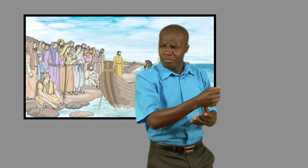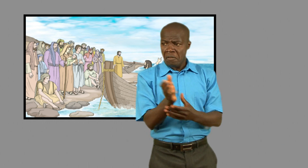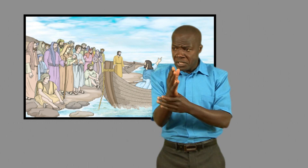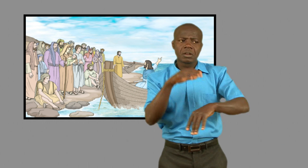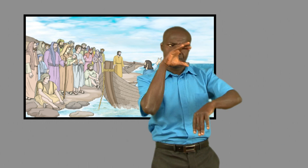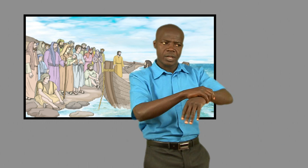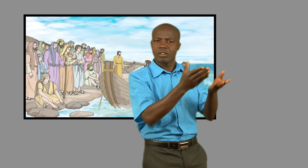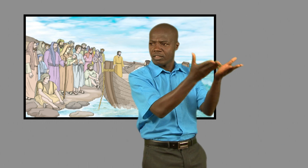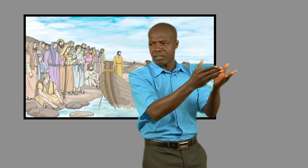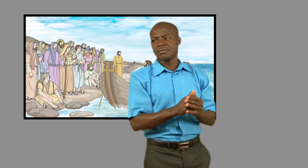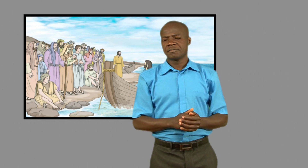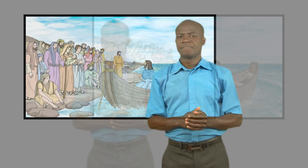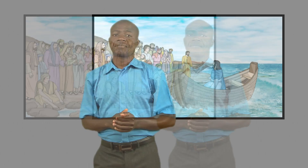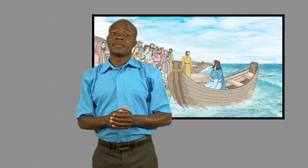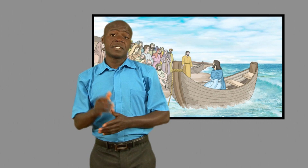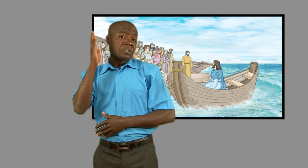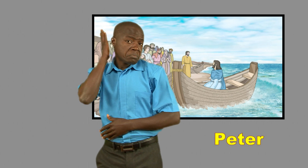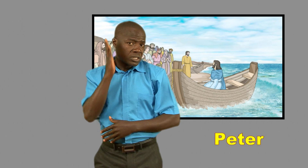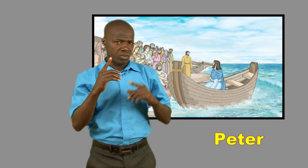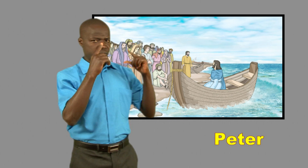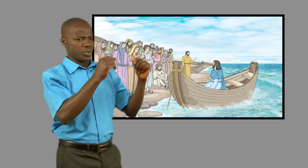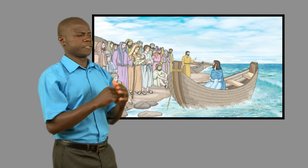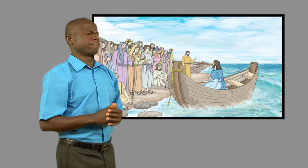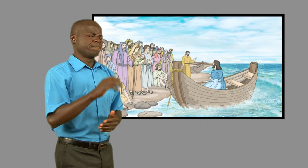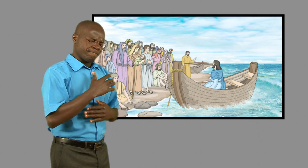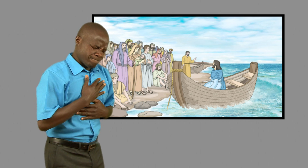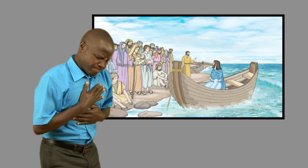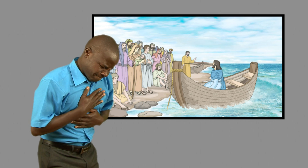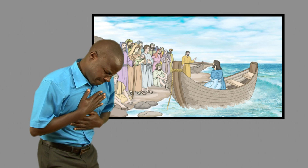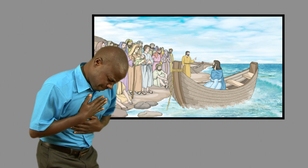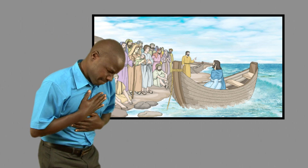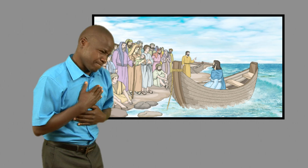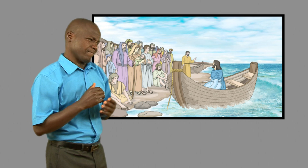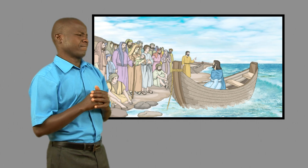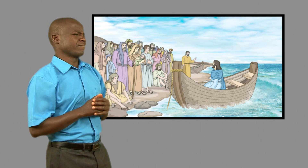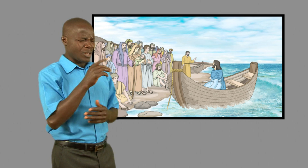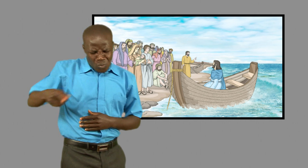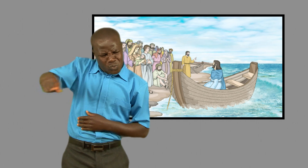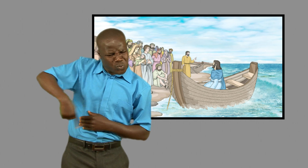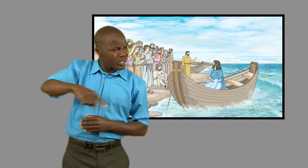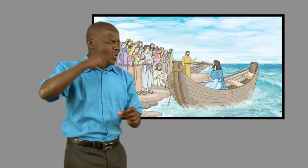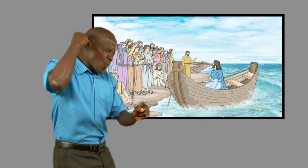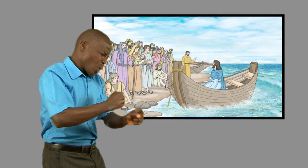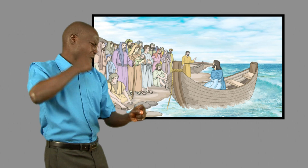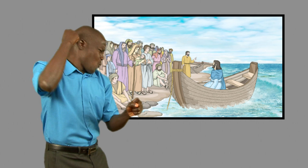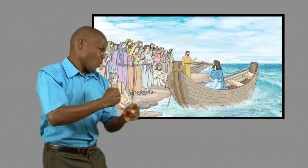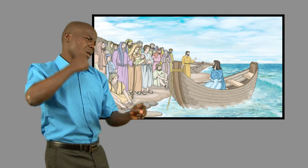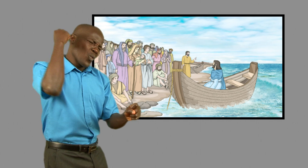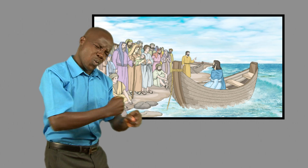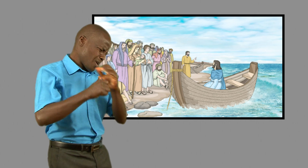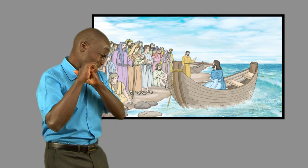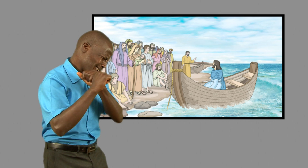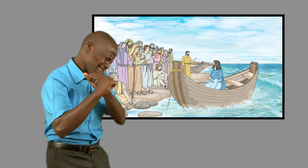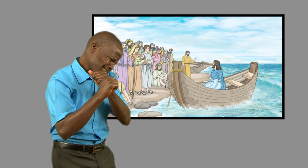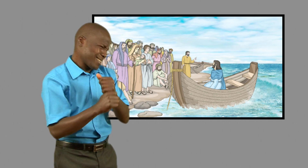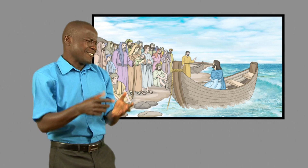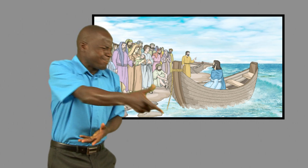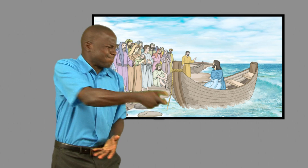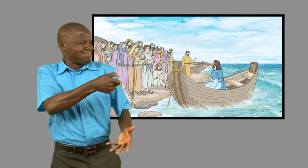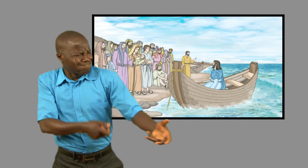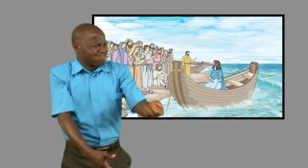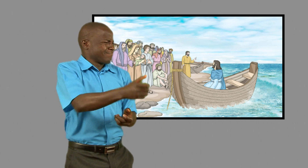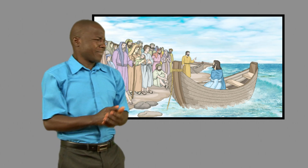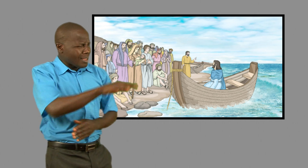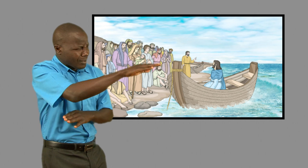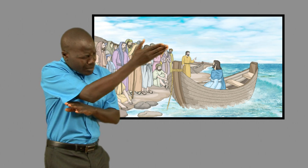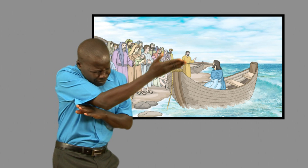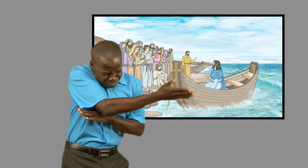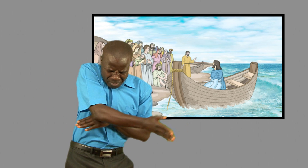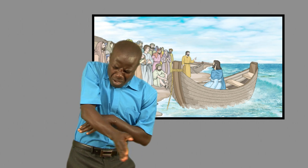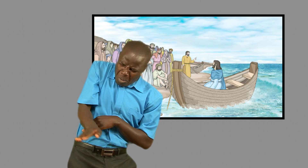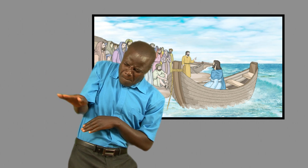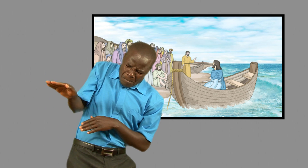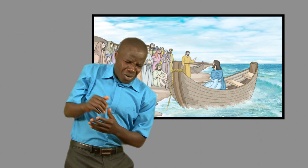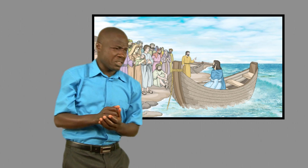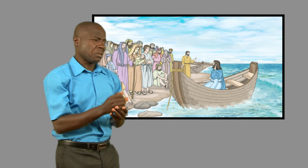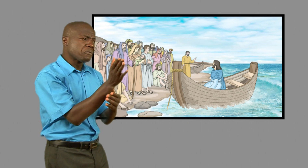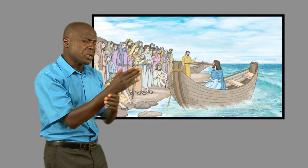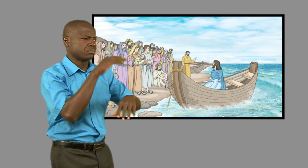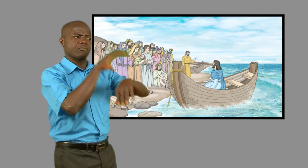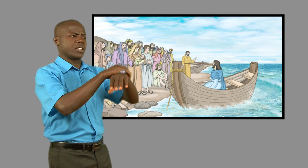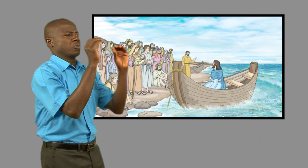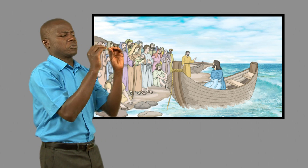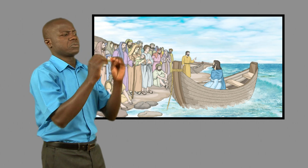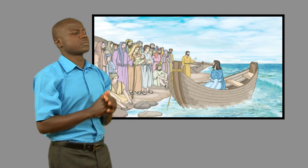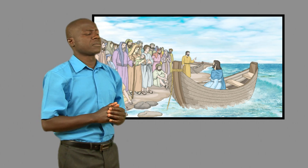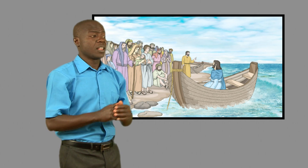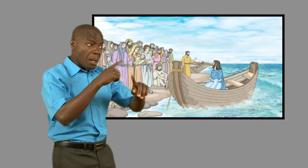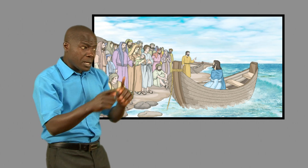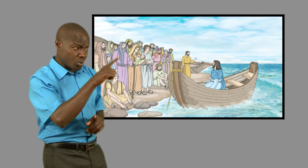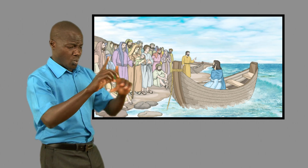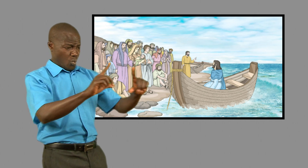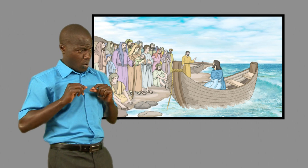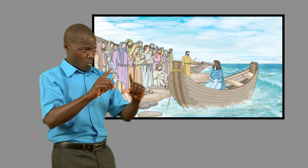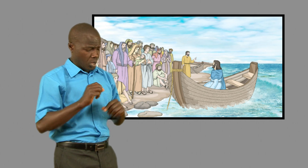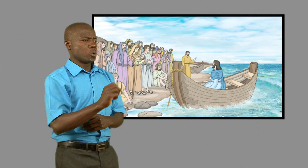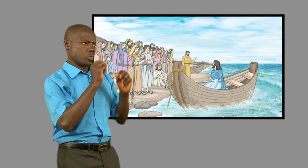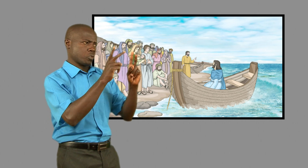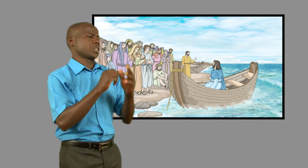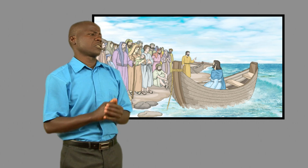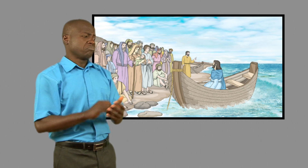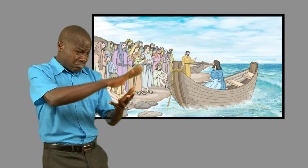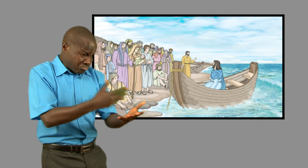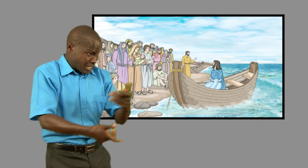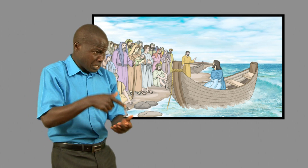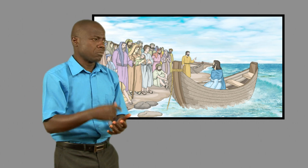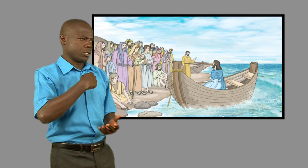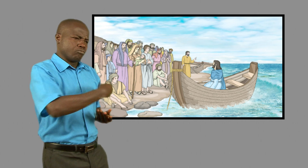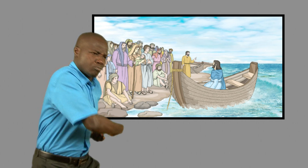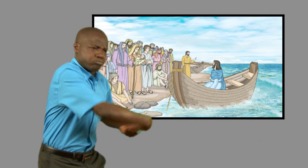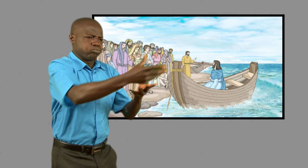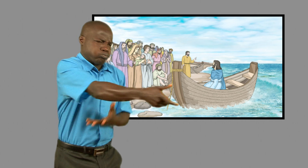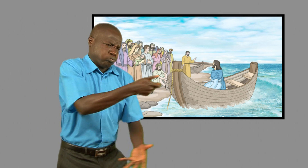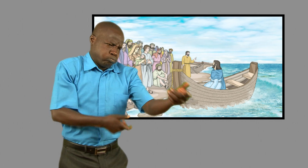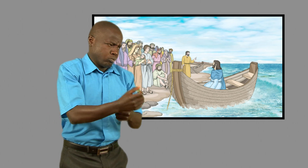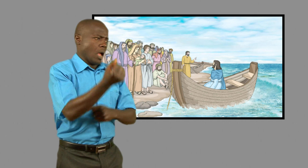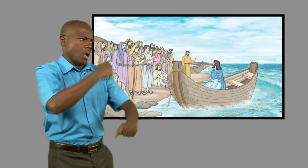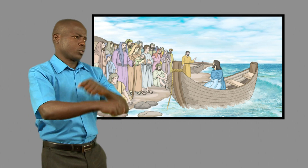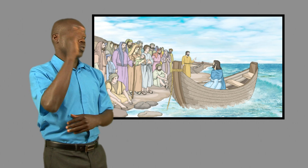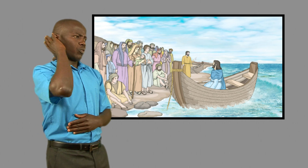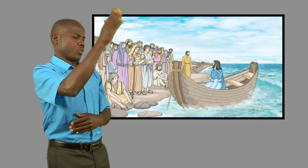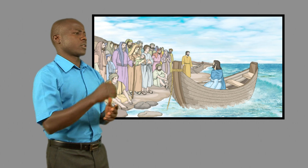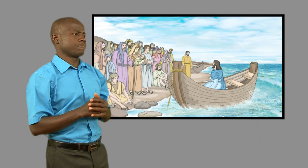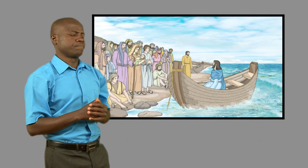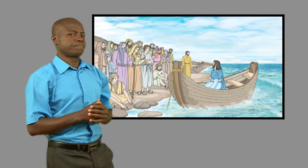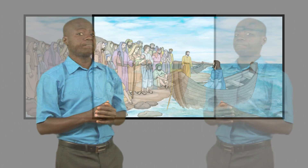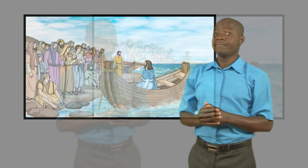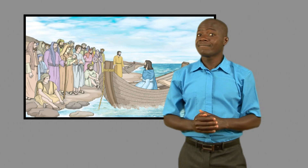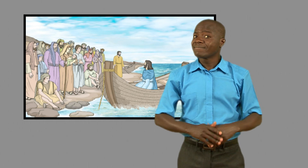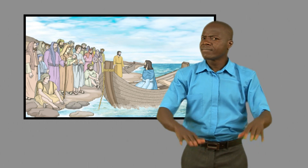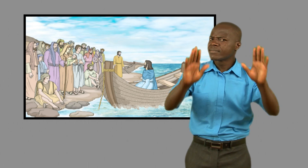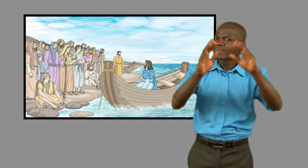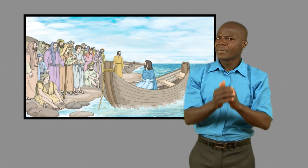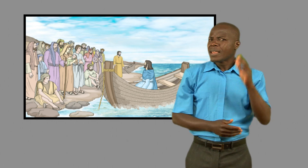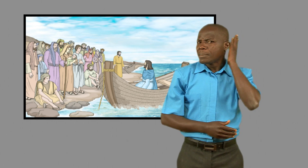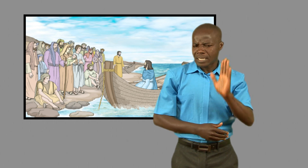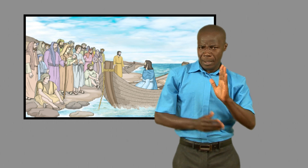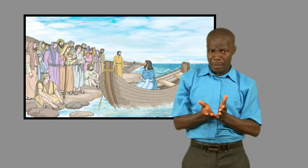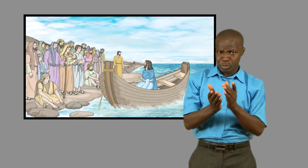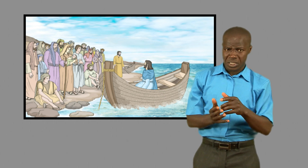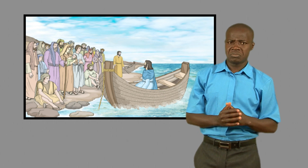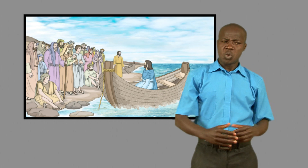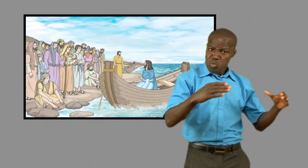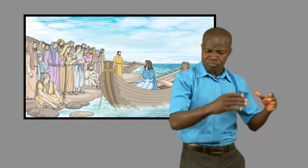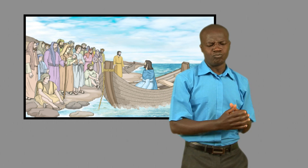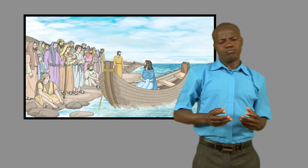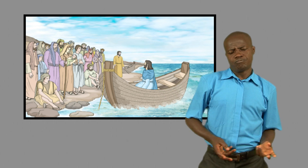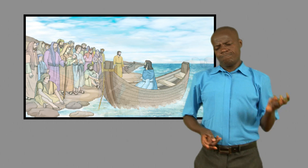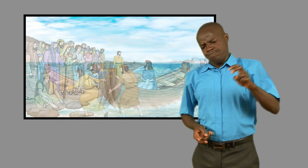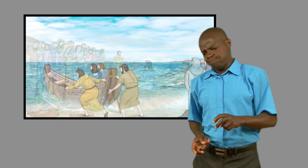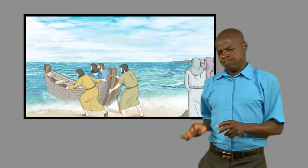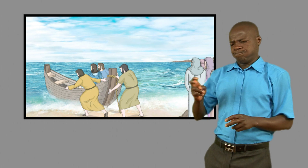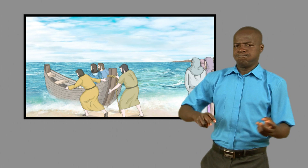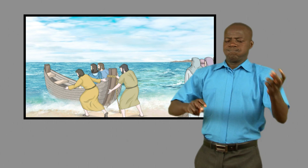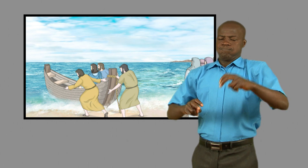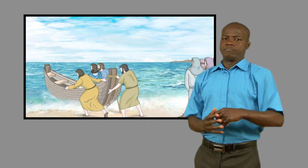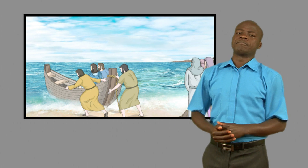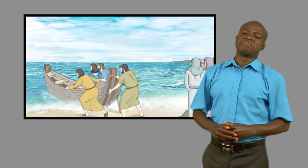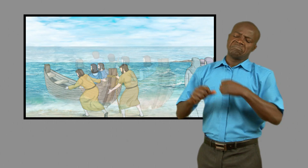And sitting down, He taught the people from the boat.